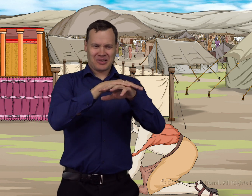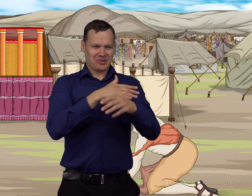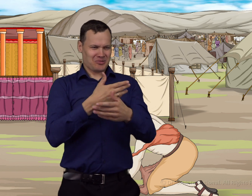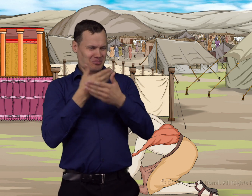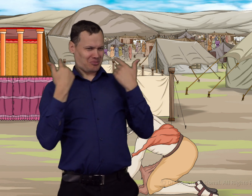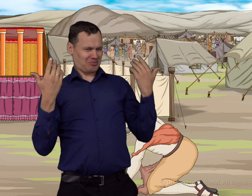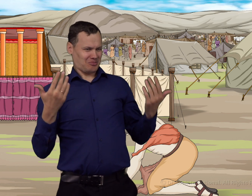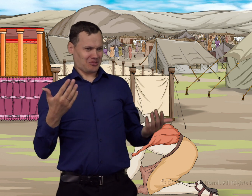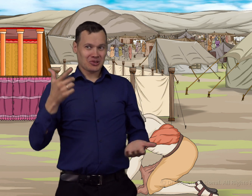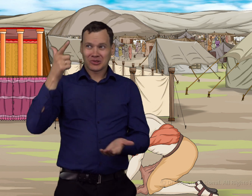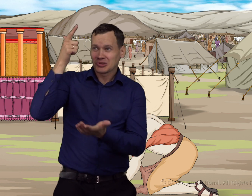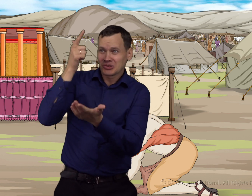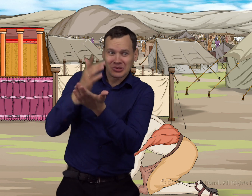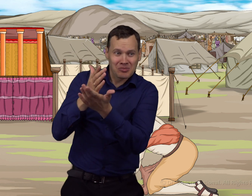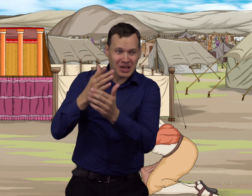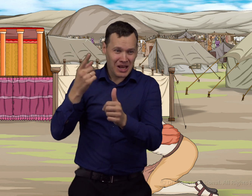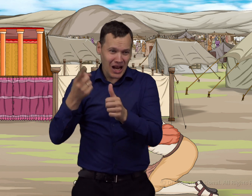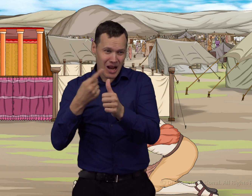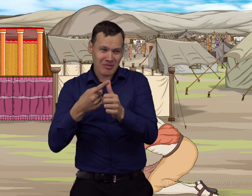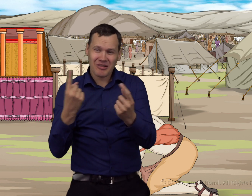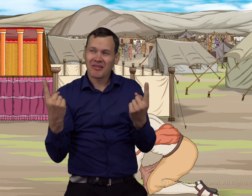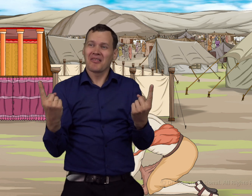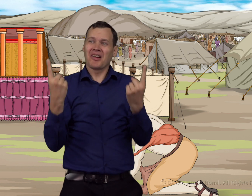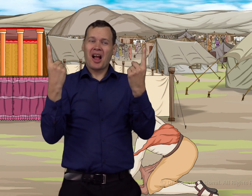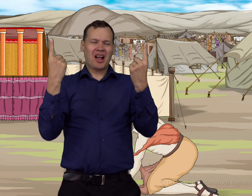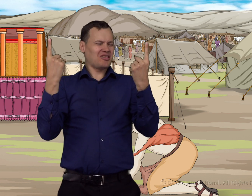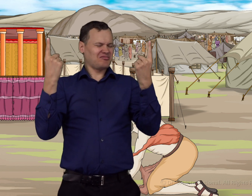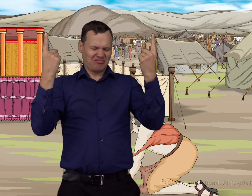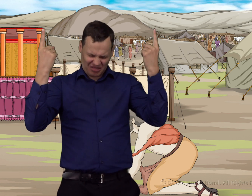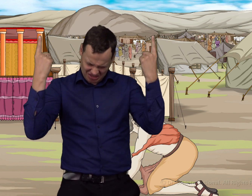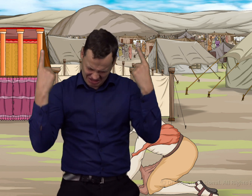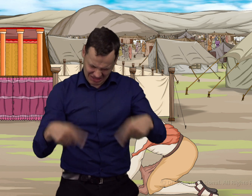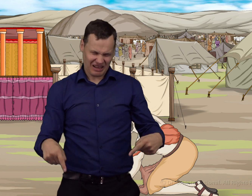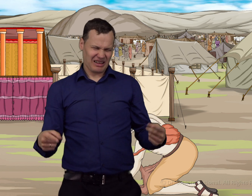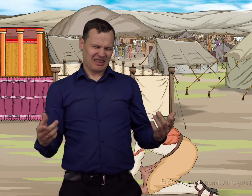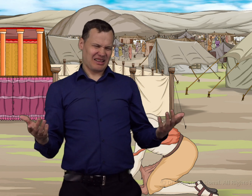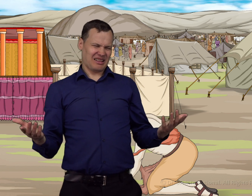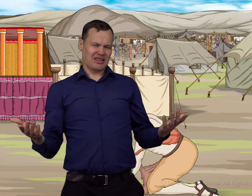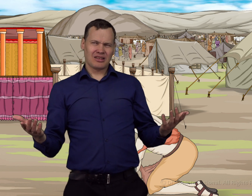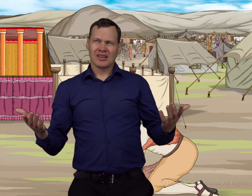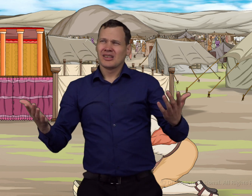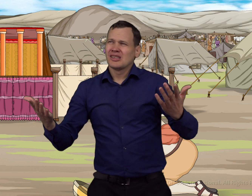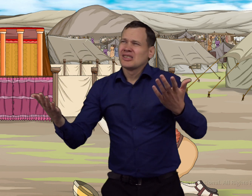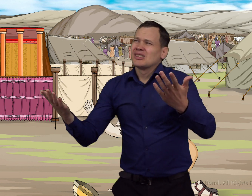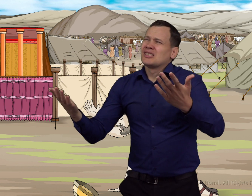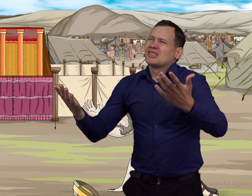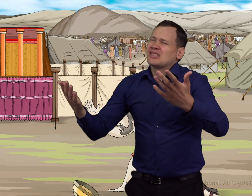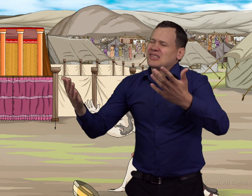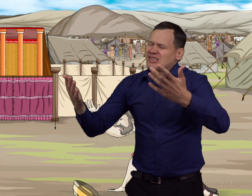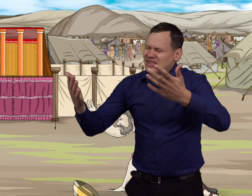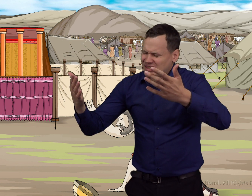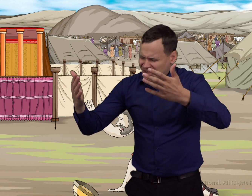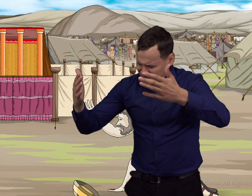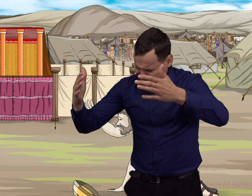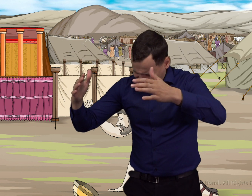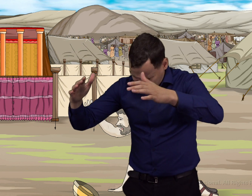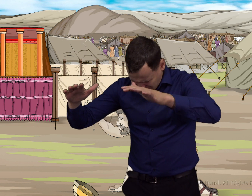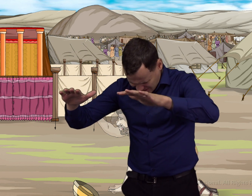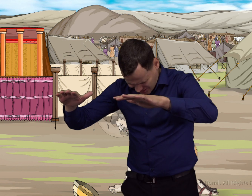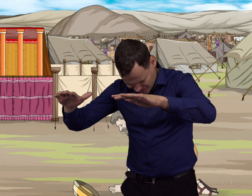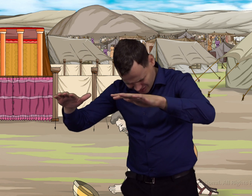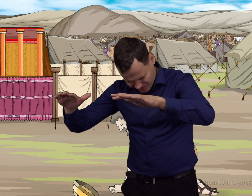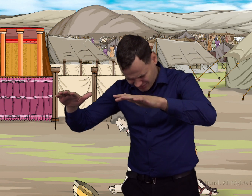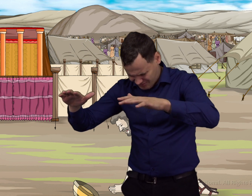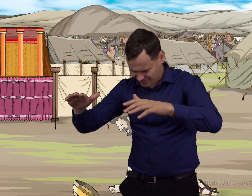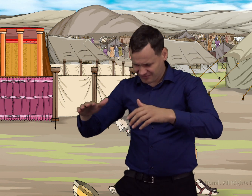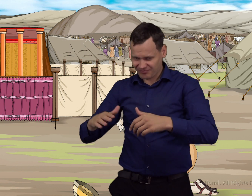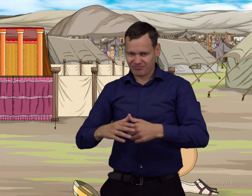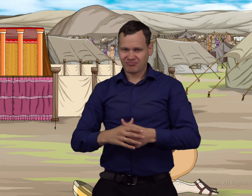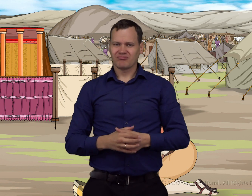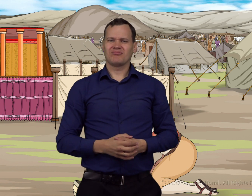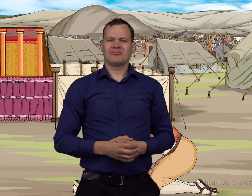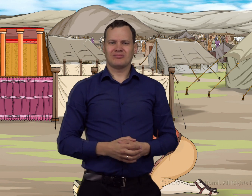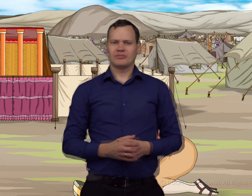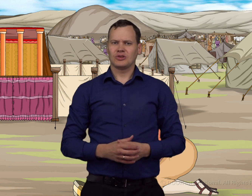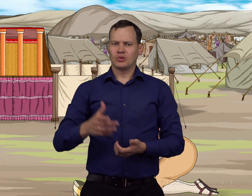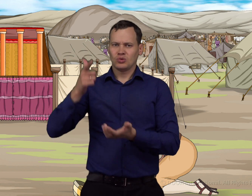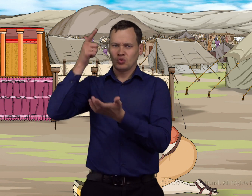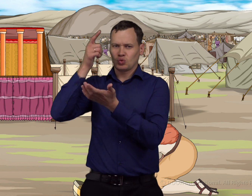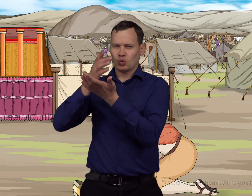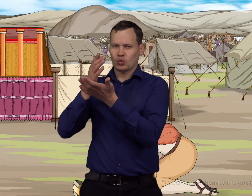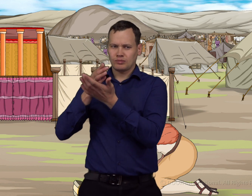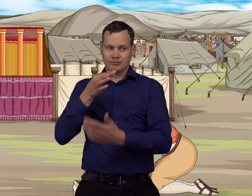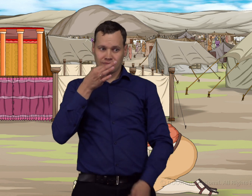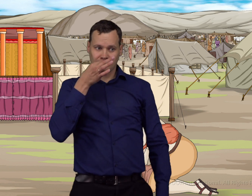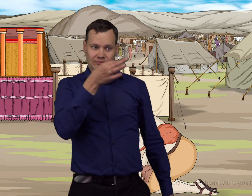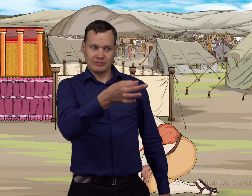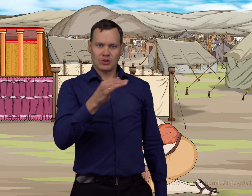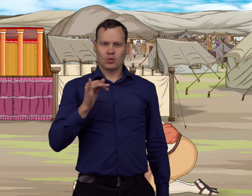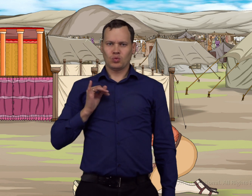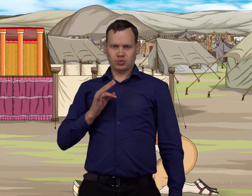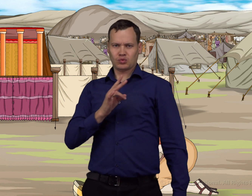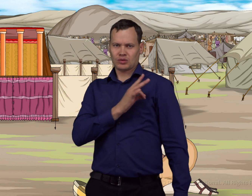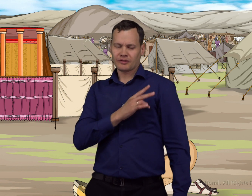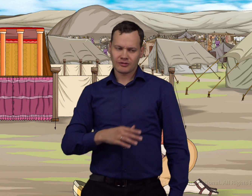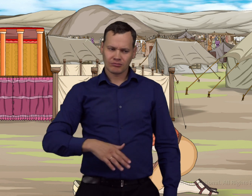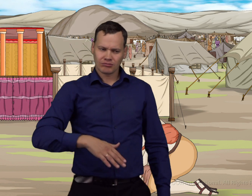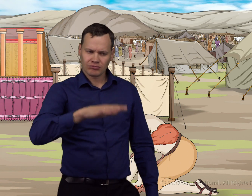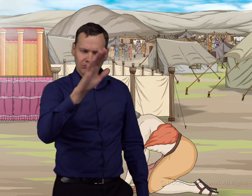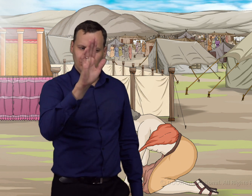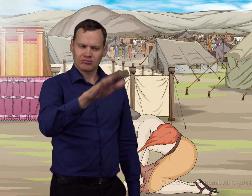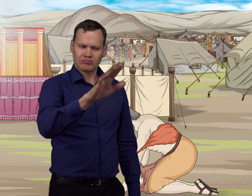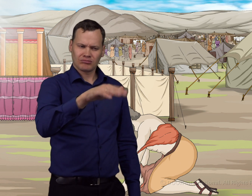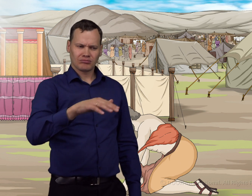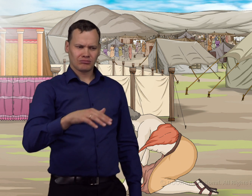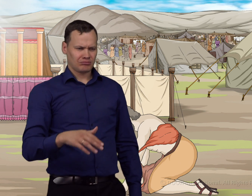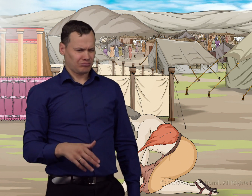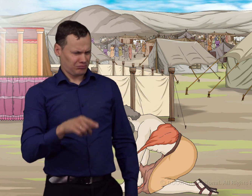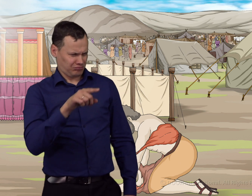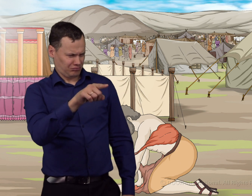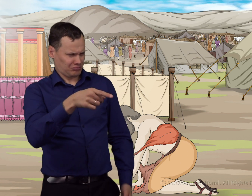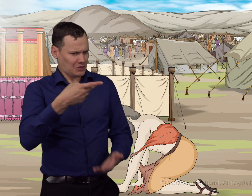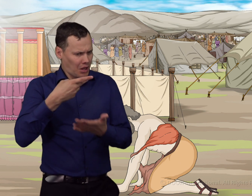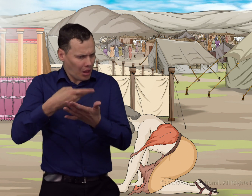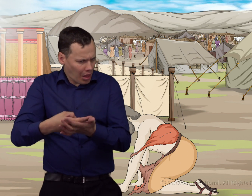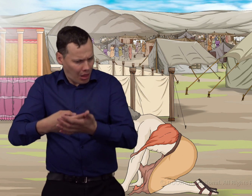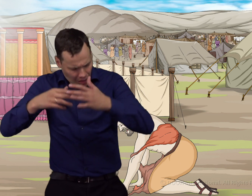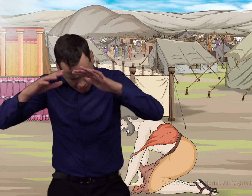Then what will You do for Your great name?”